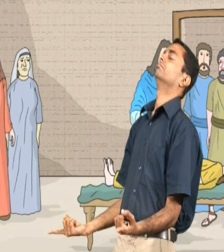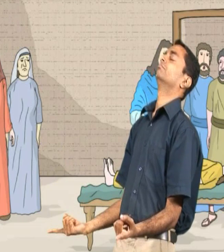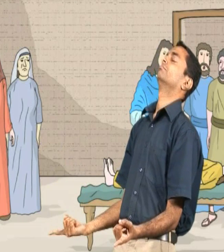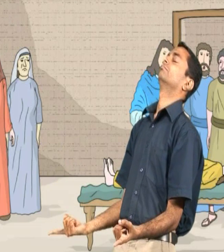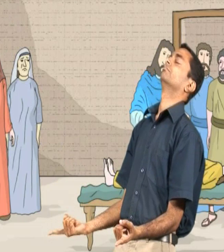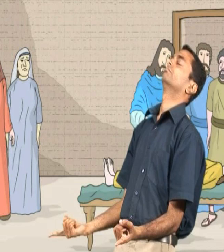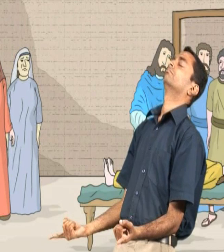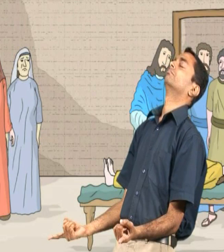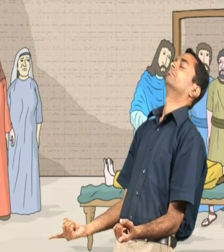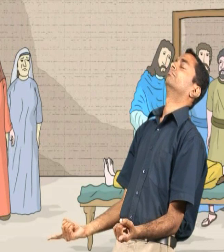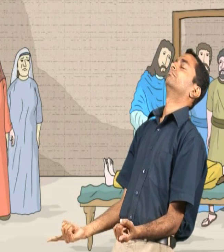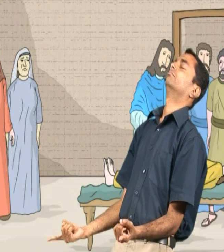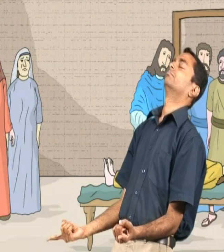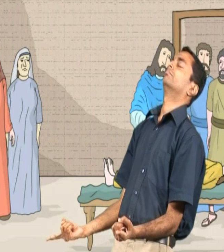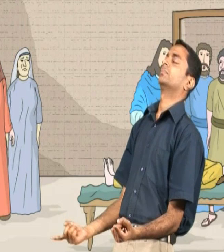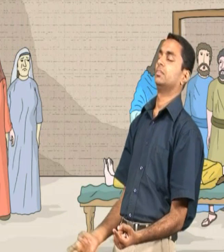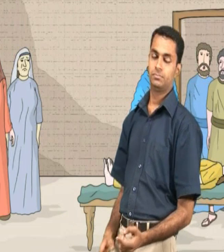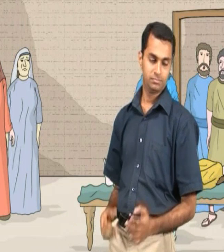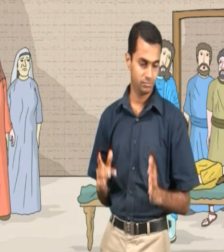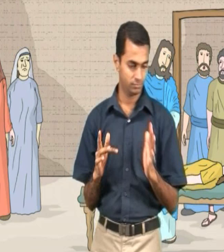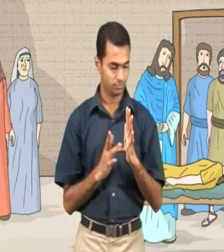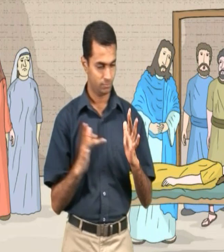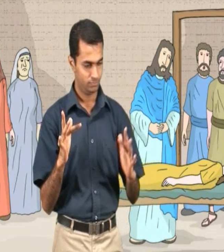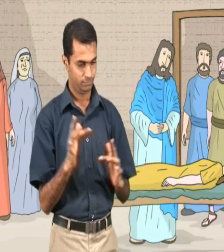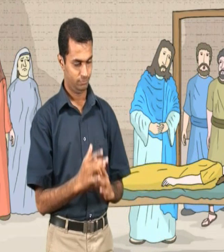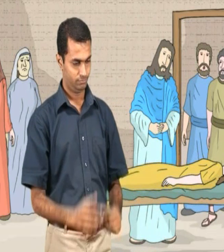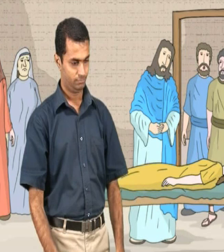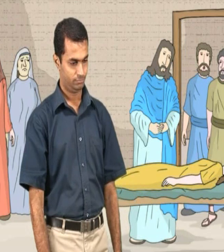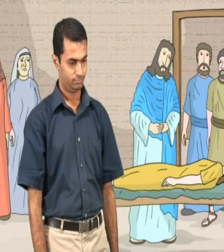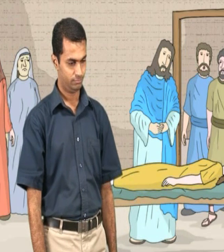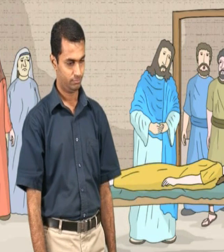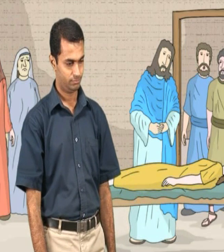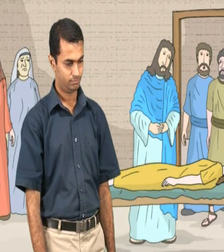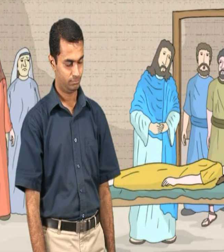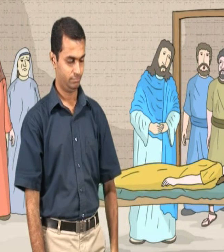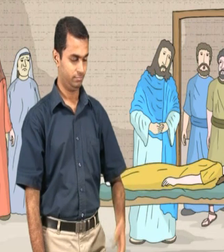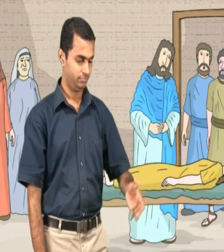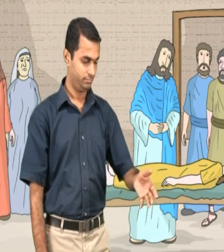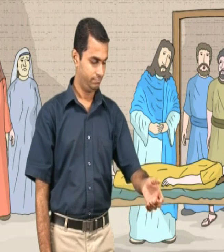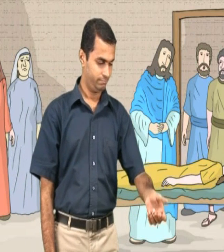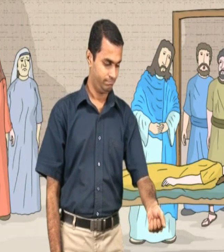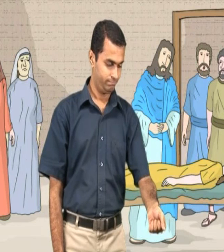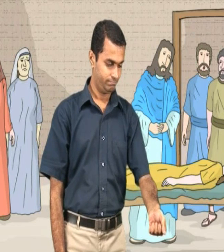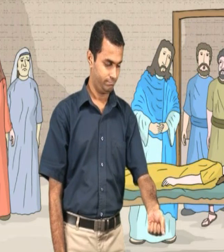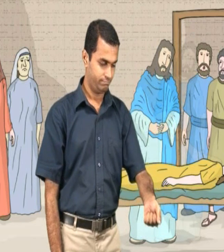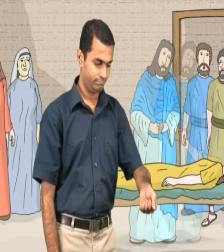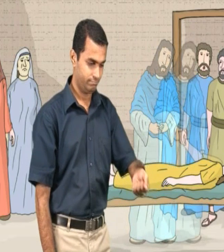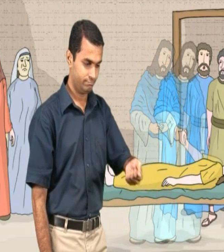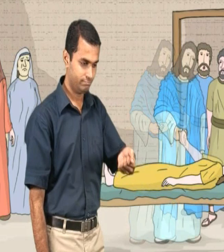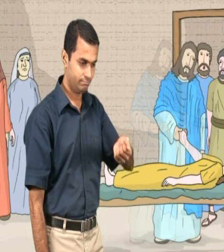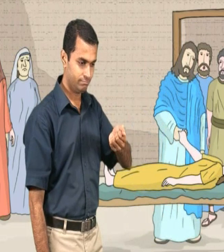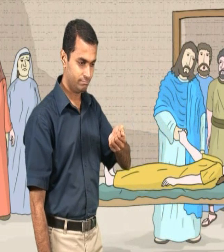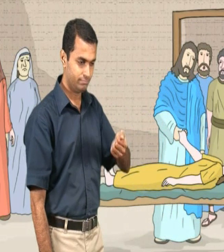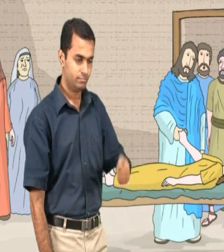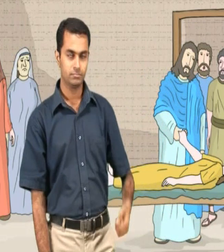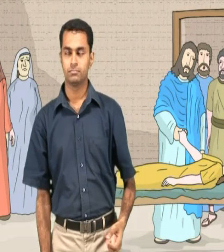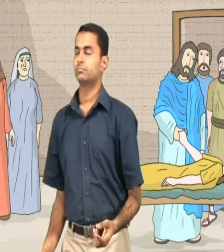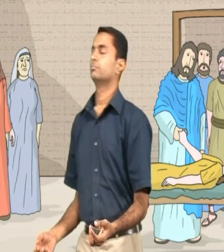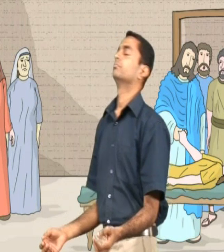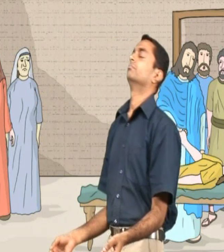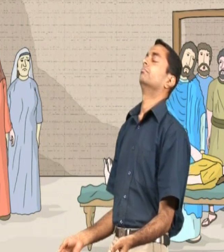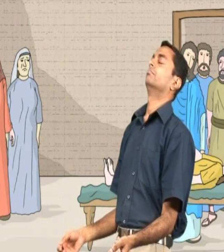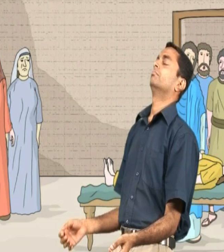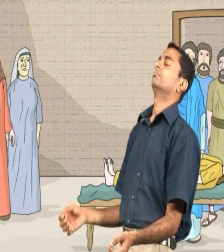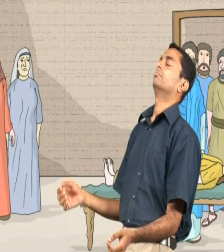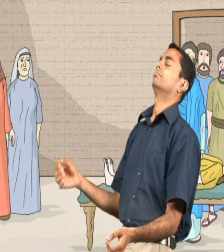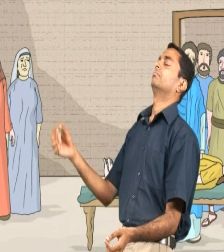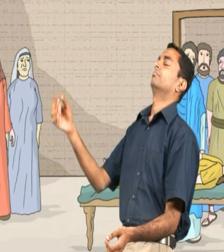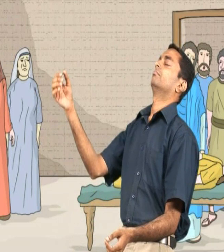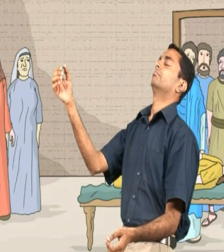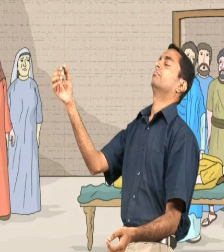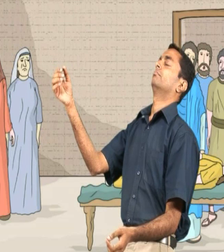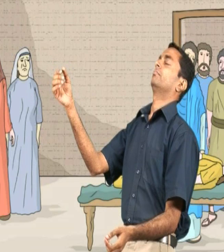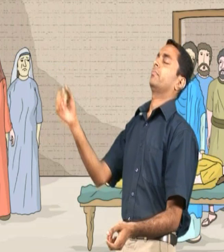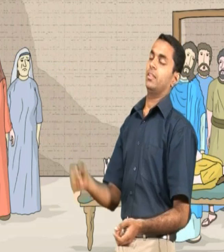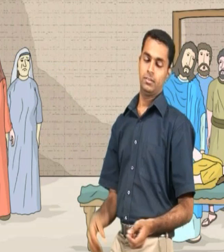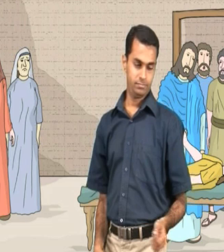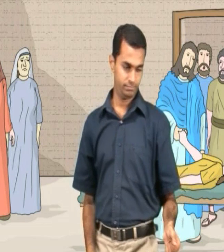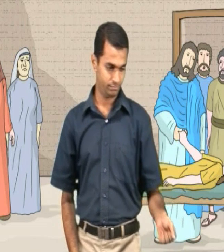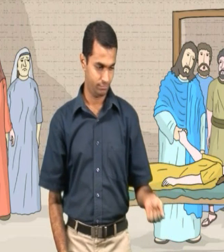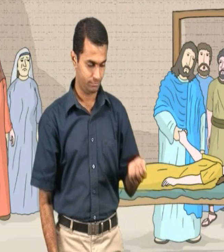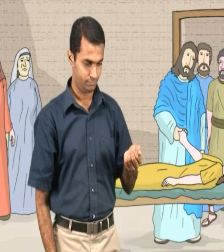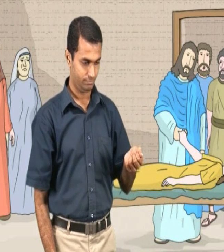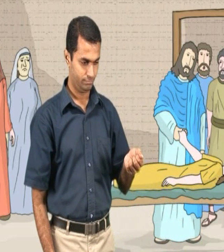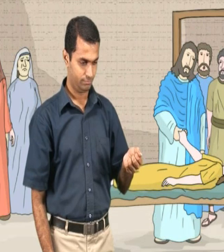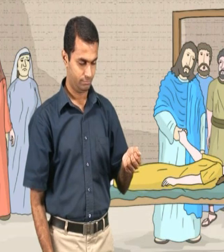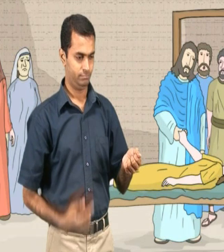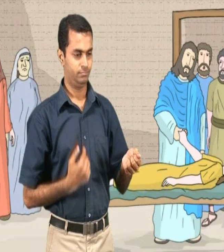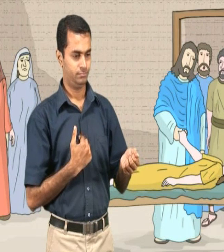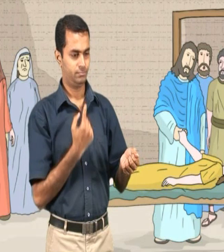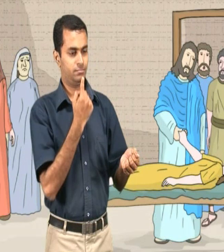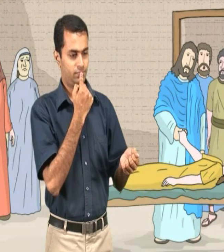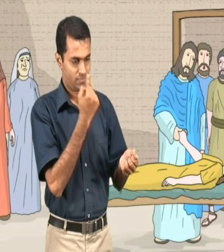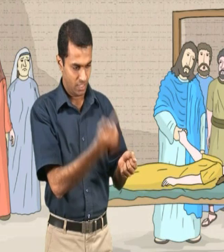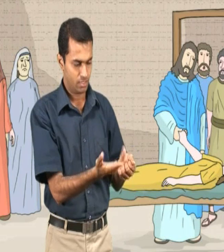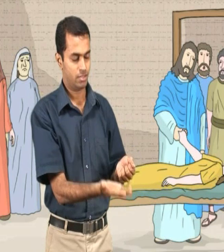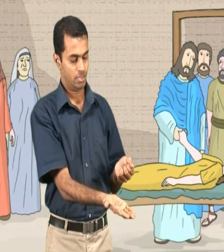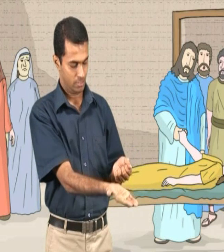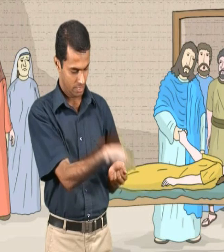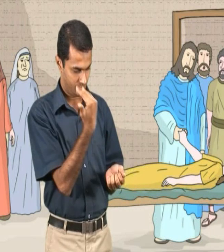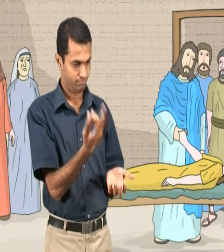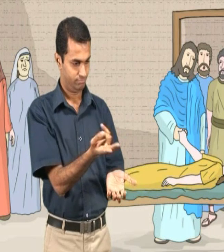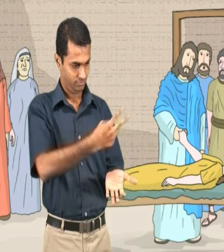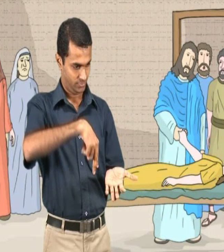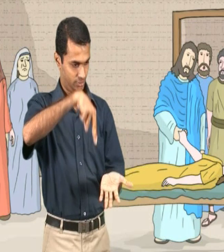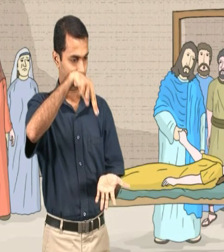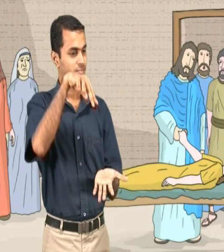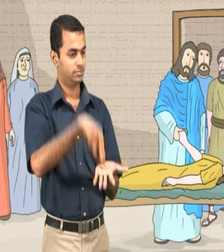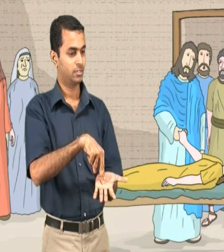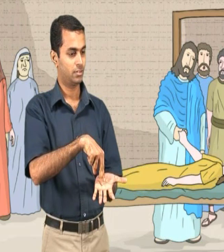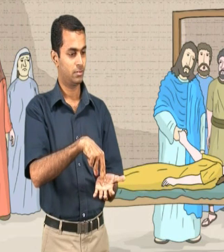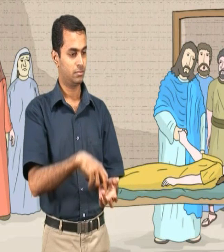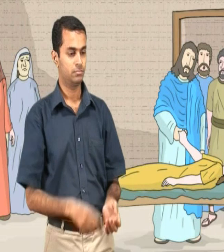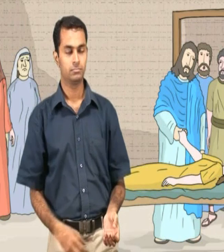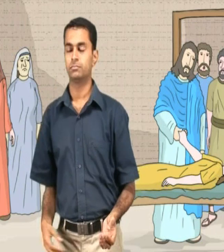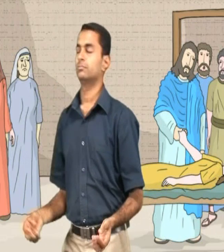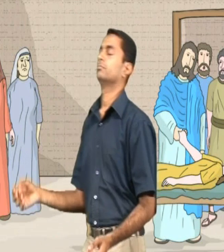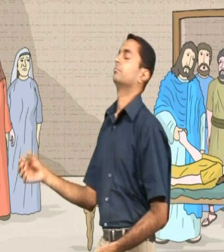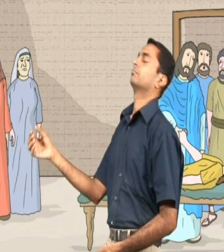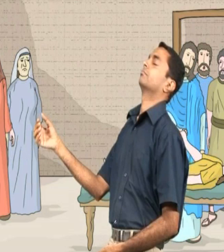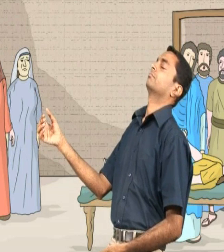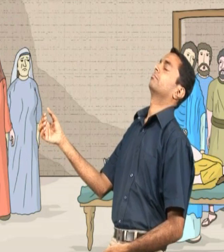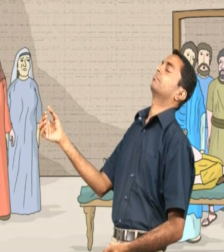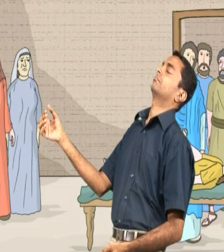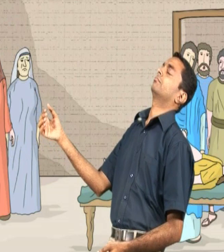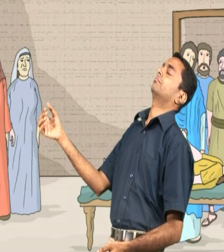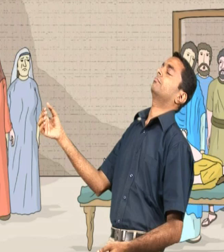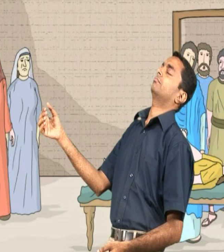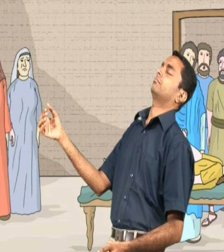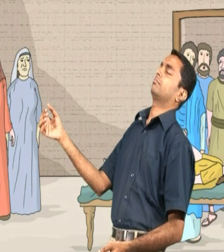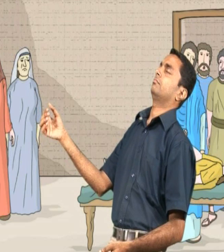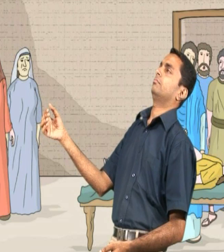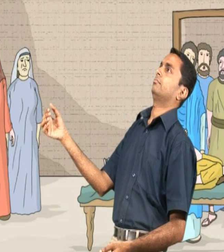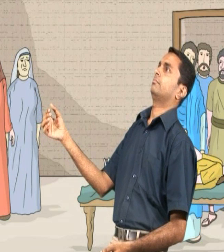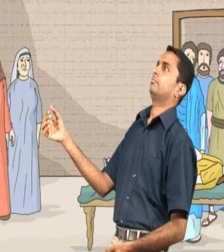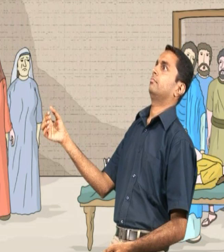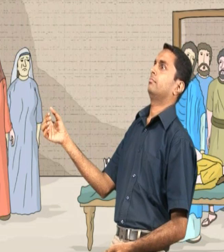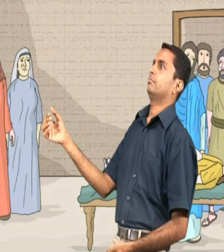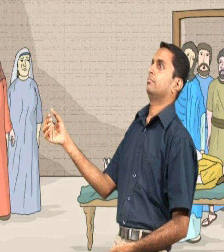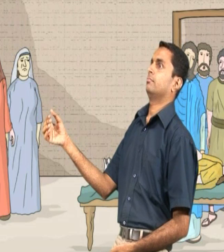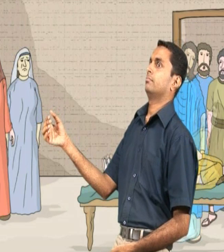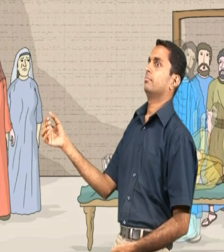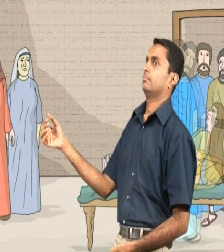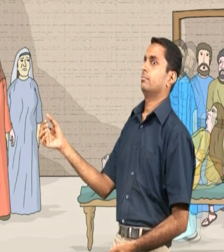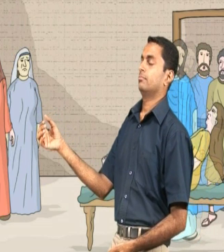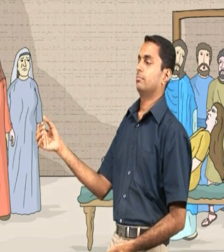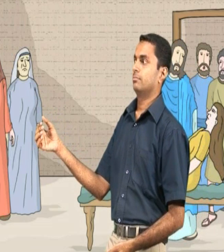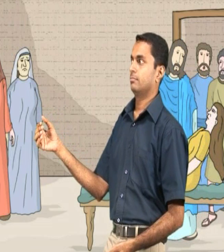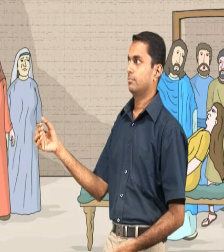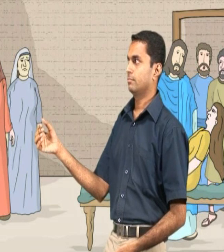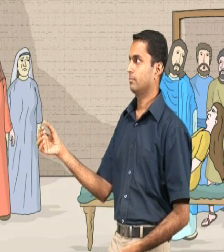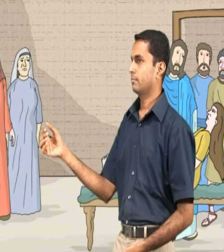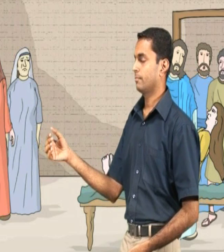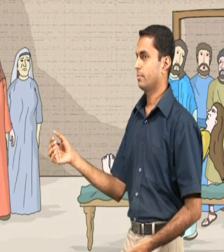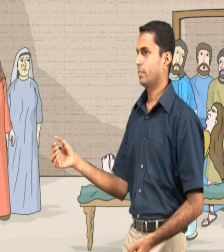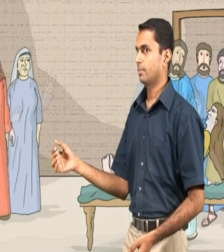Taking her by the hand, Jesus said, “Talitha koum!” which means, “Little girl, I say to you, get up!”